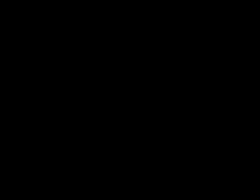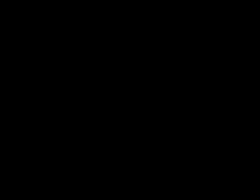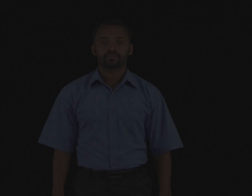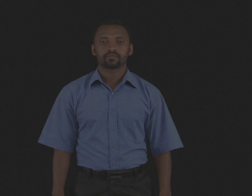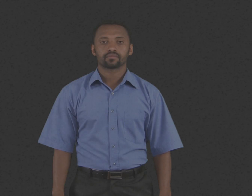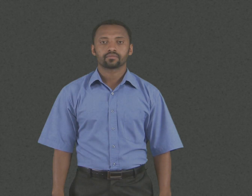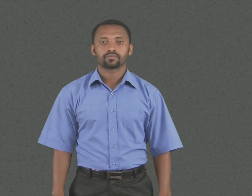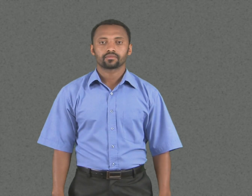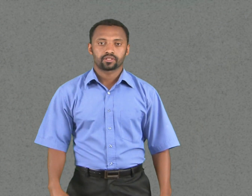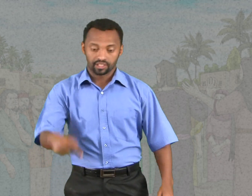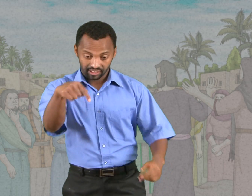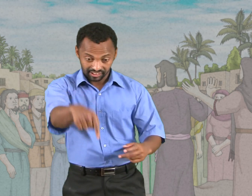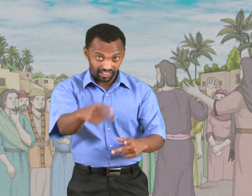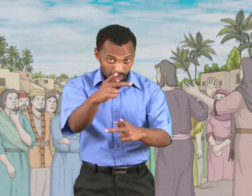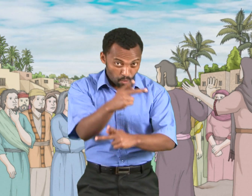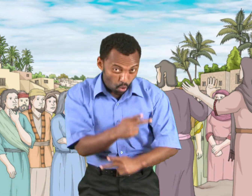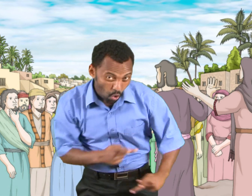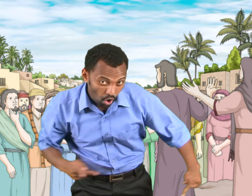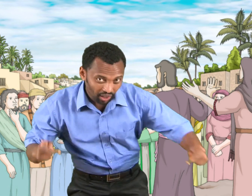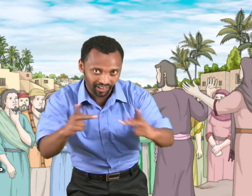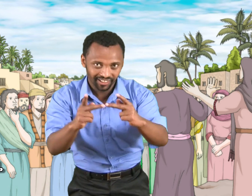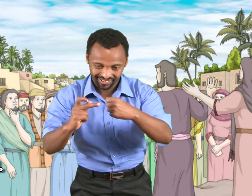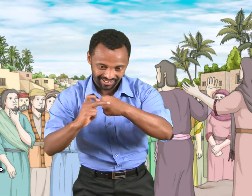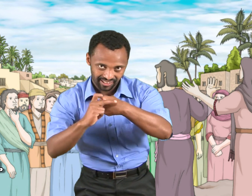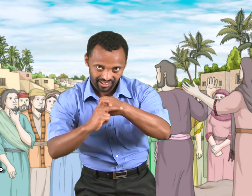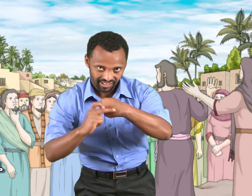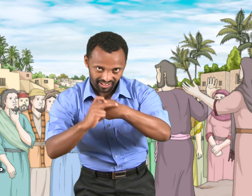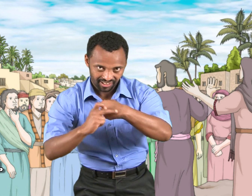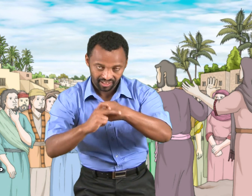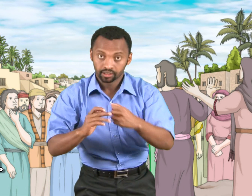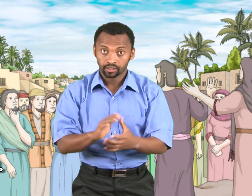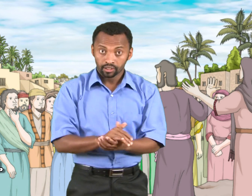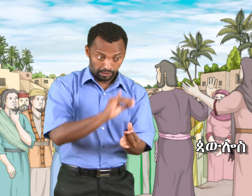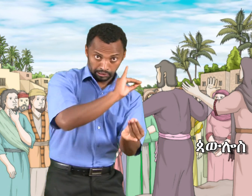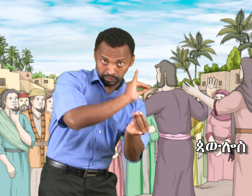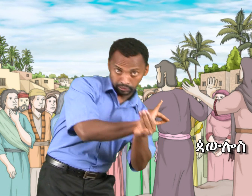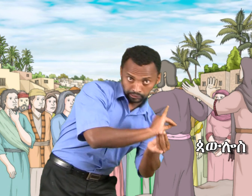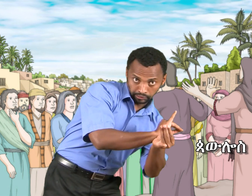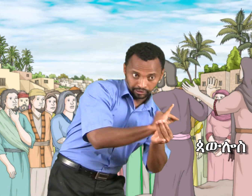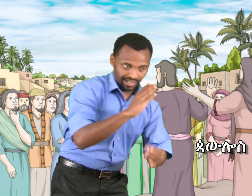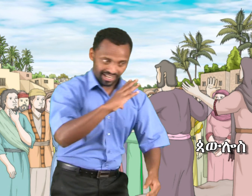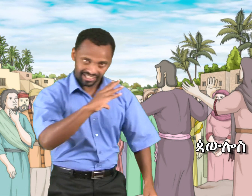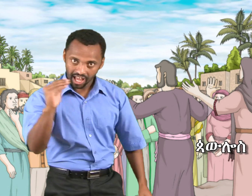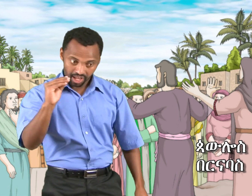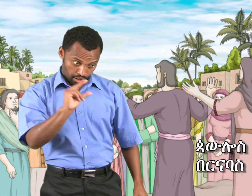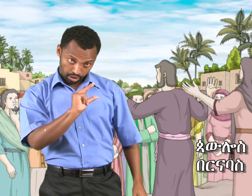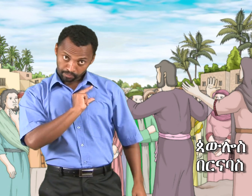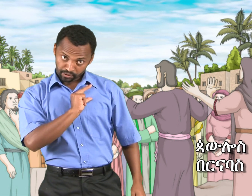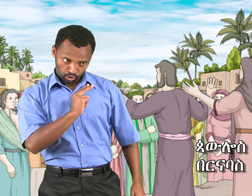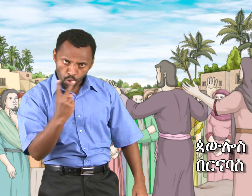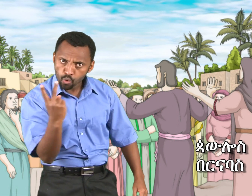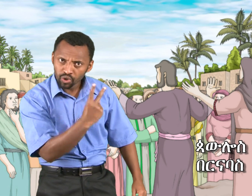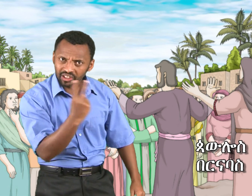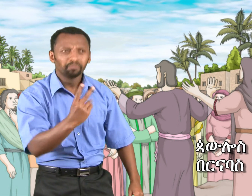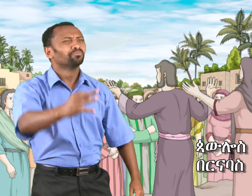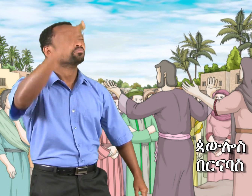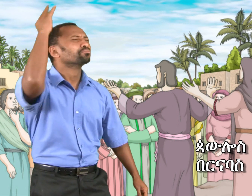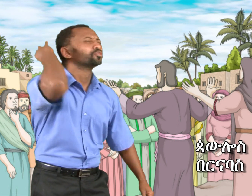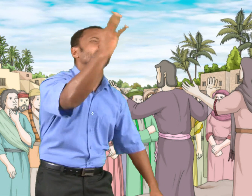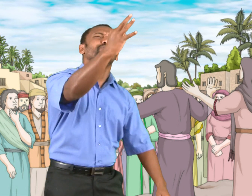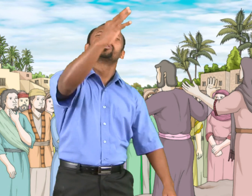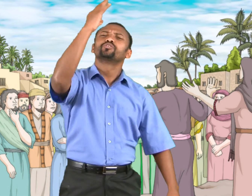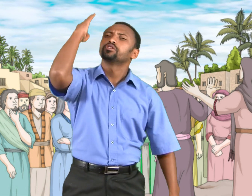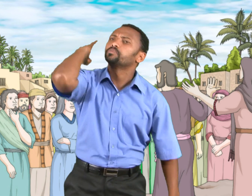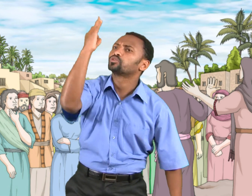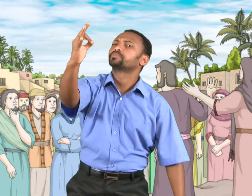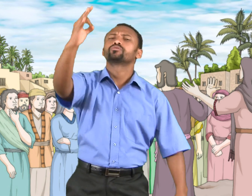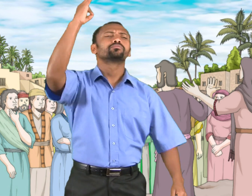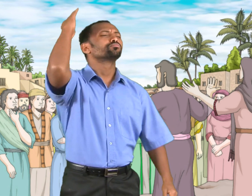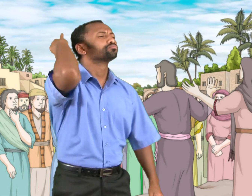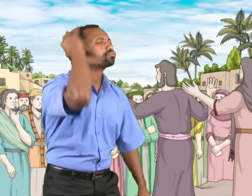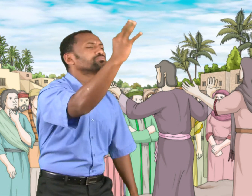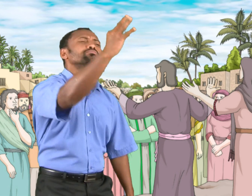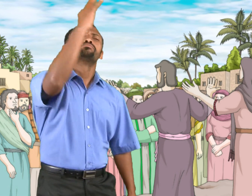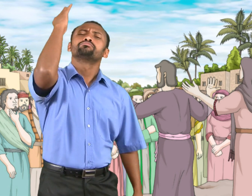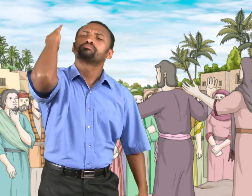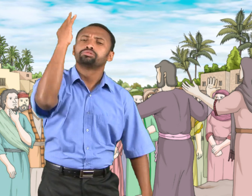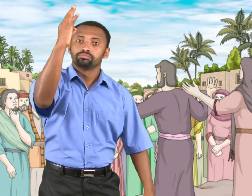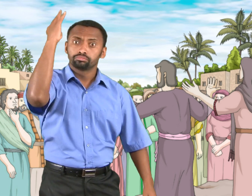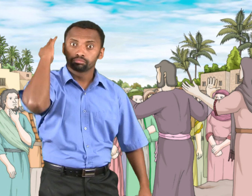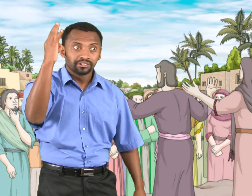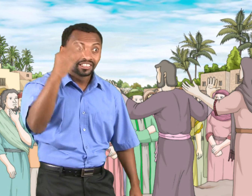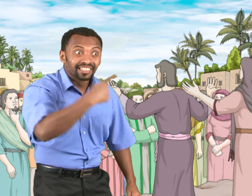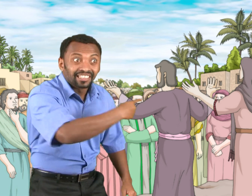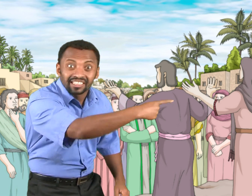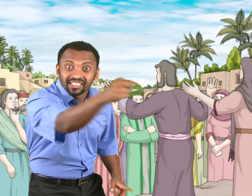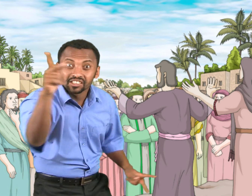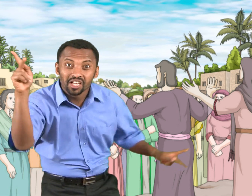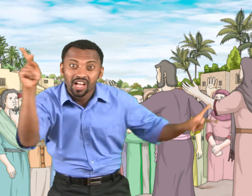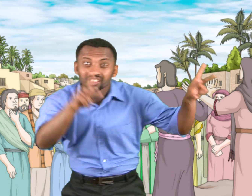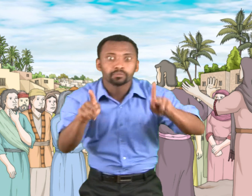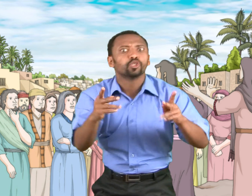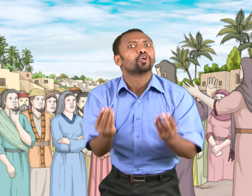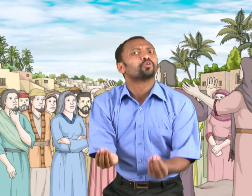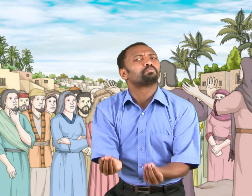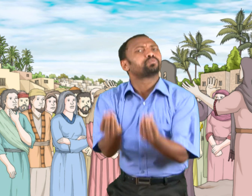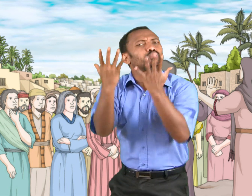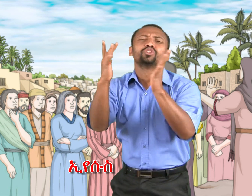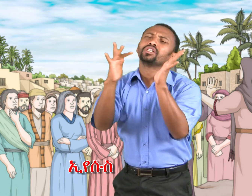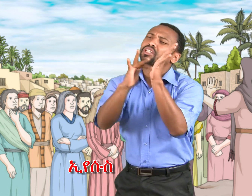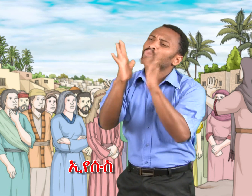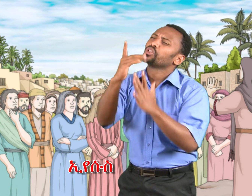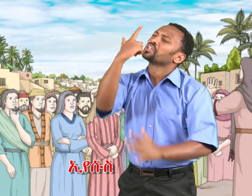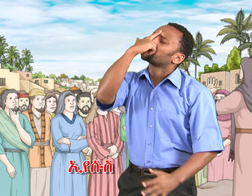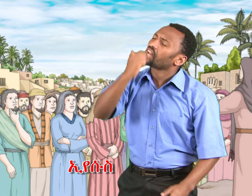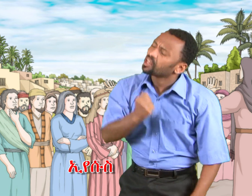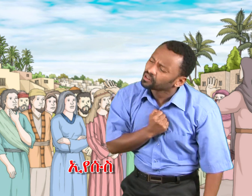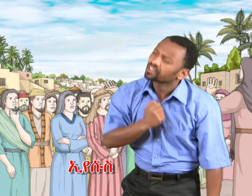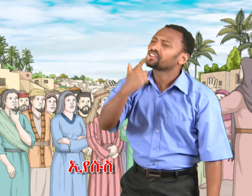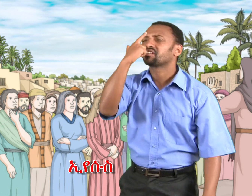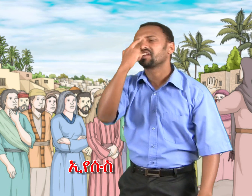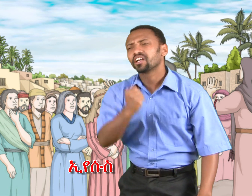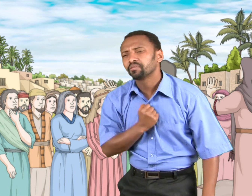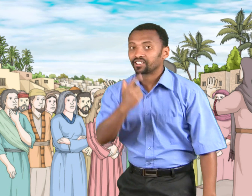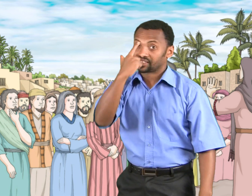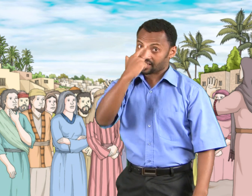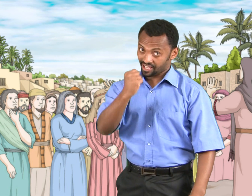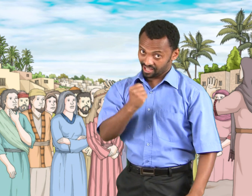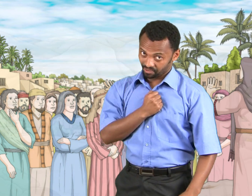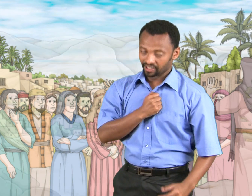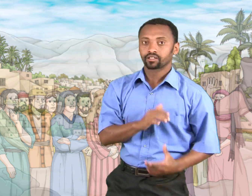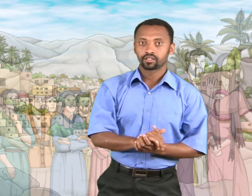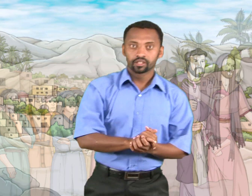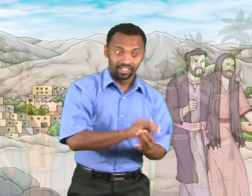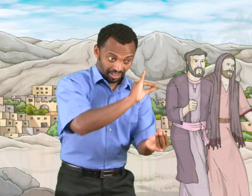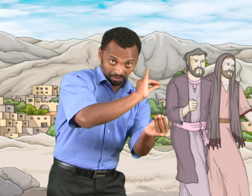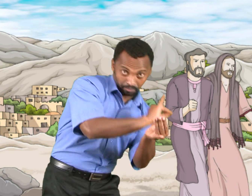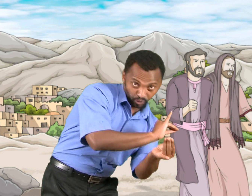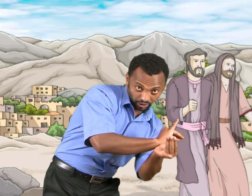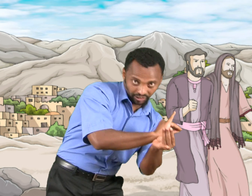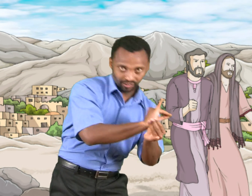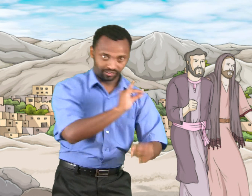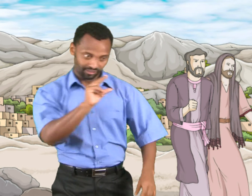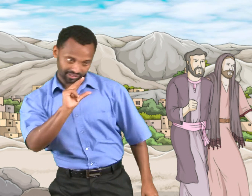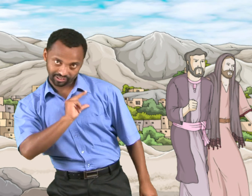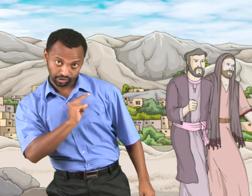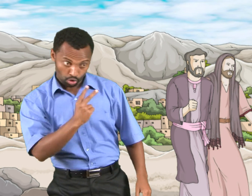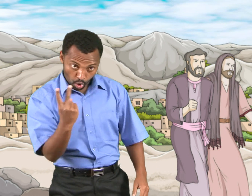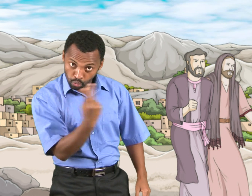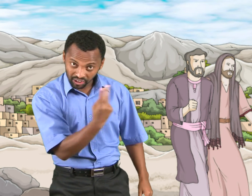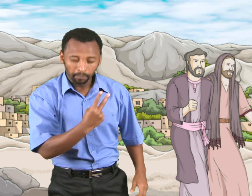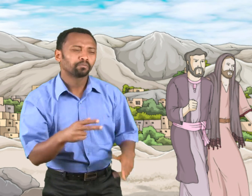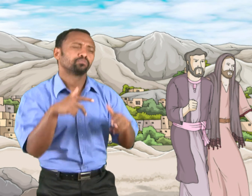They preached the gospel to that city and made many disciples.